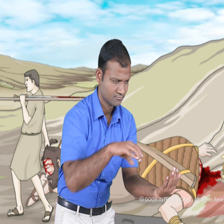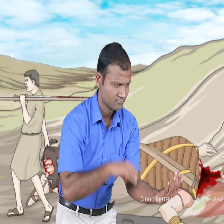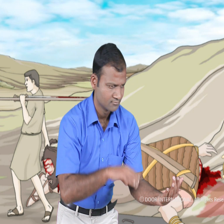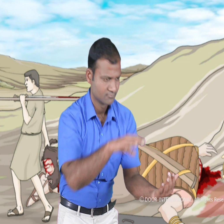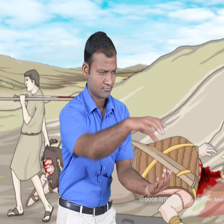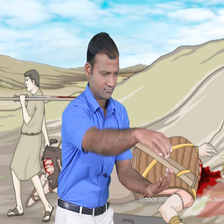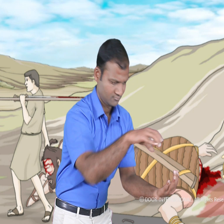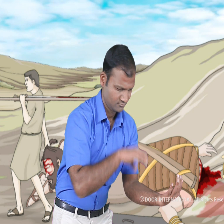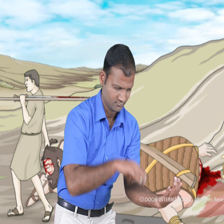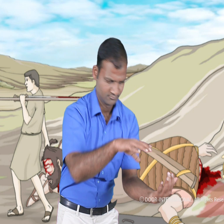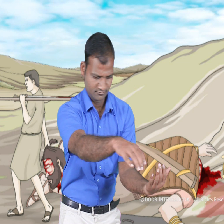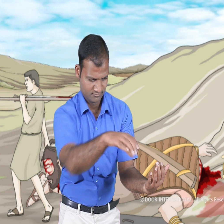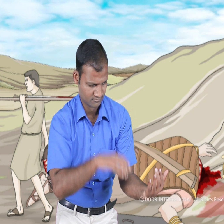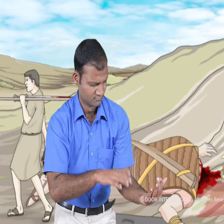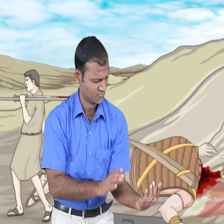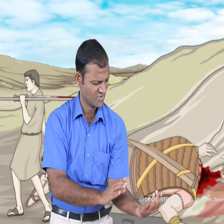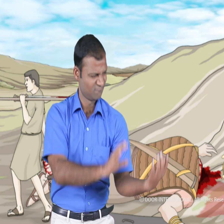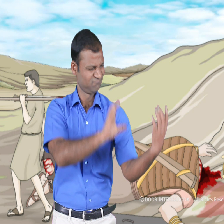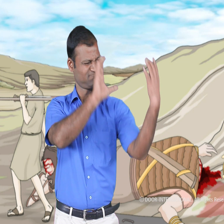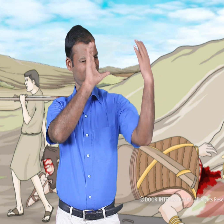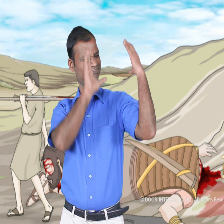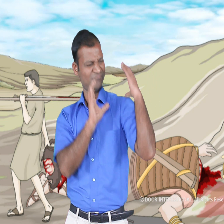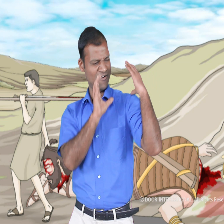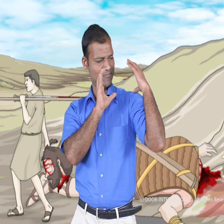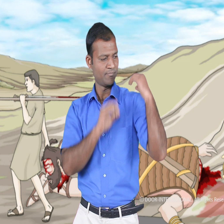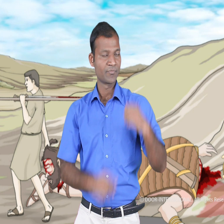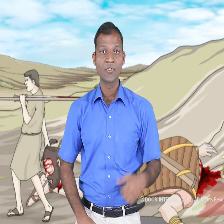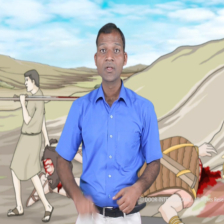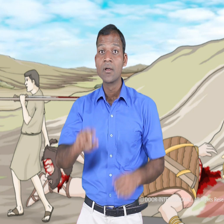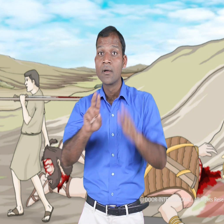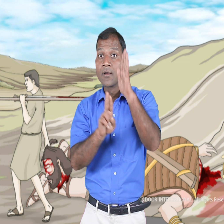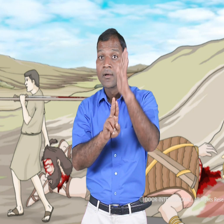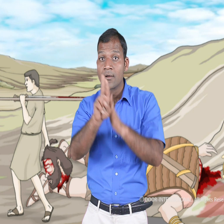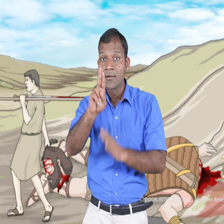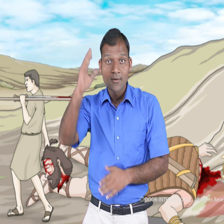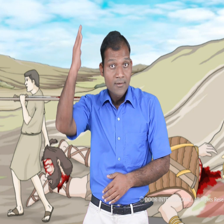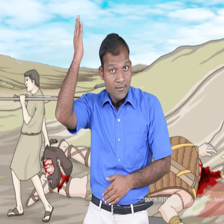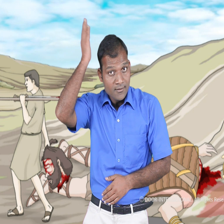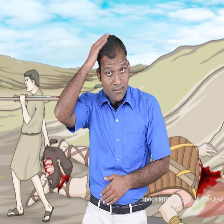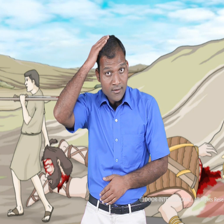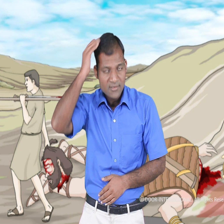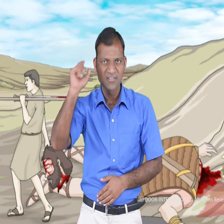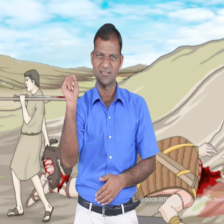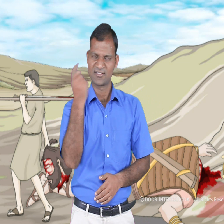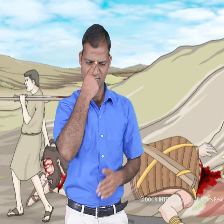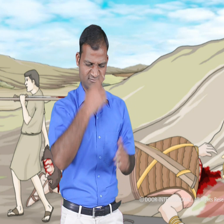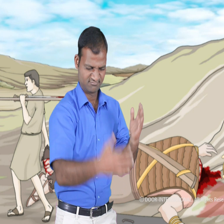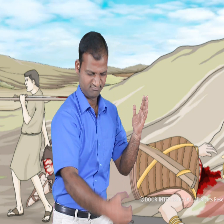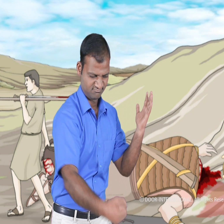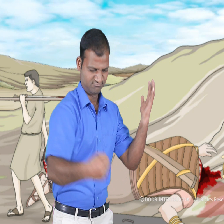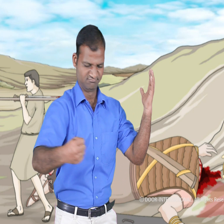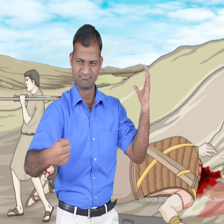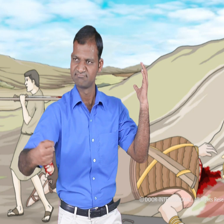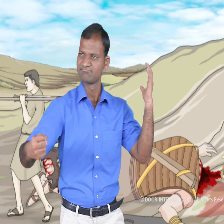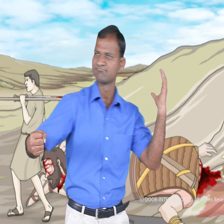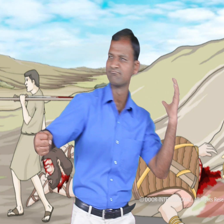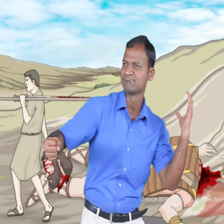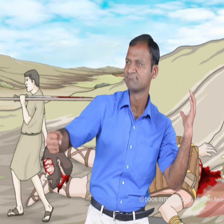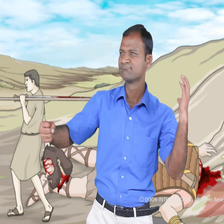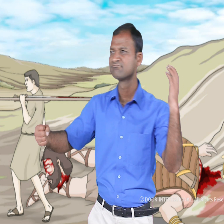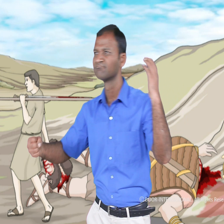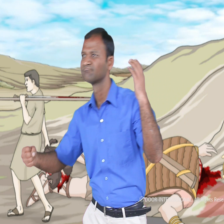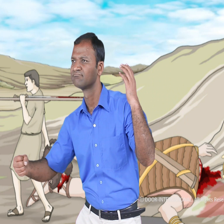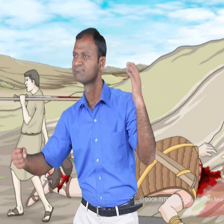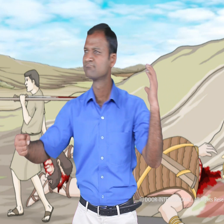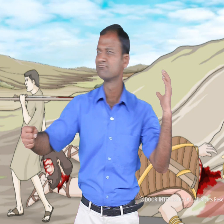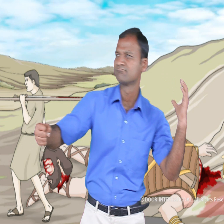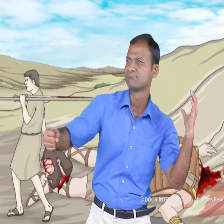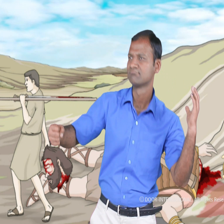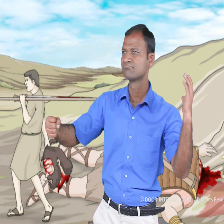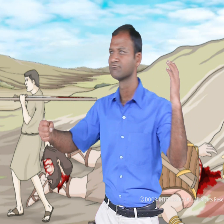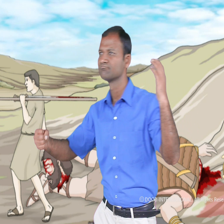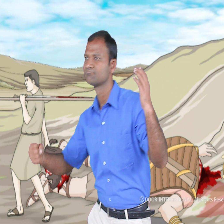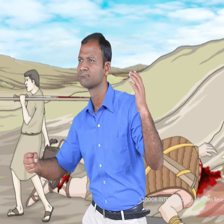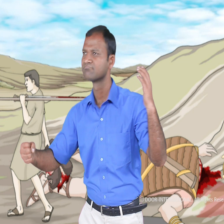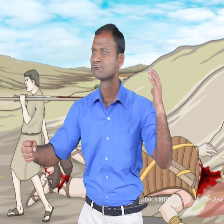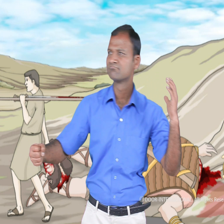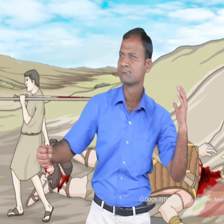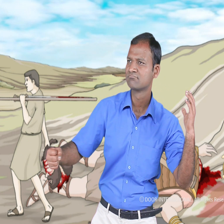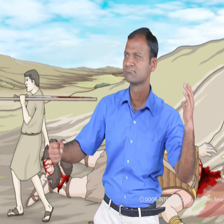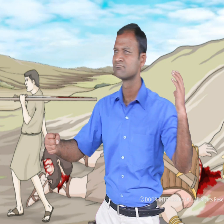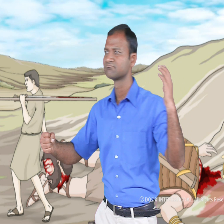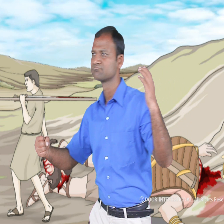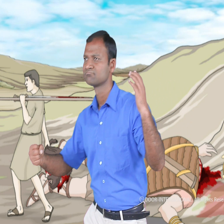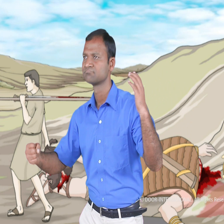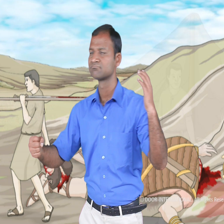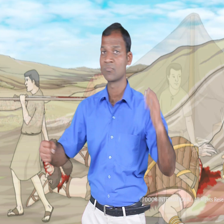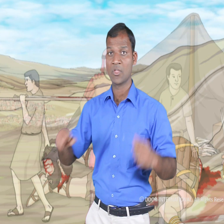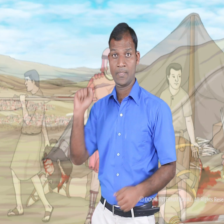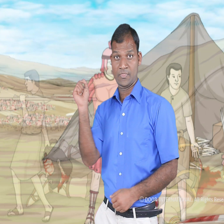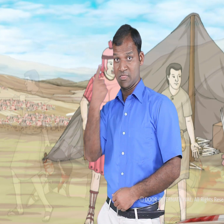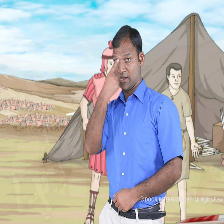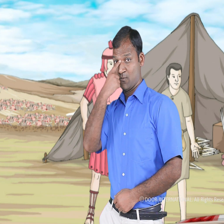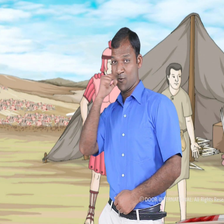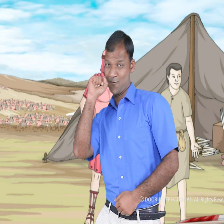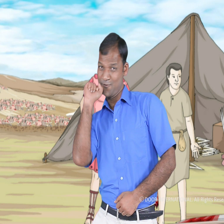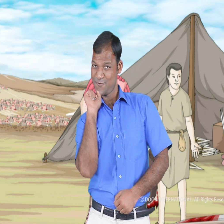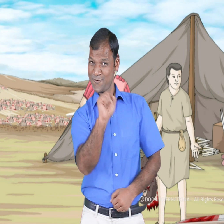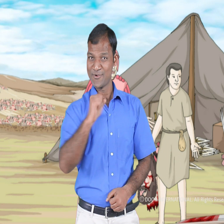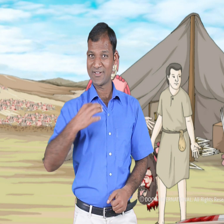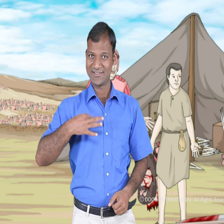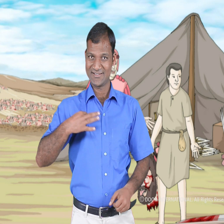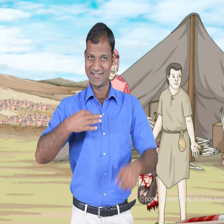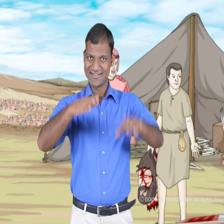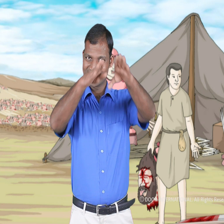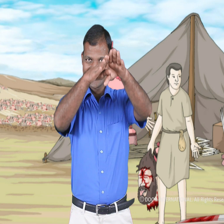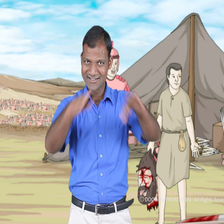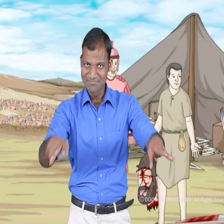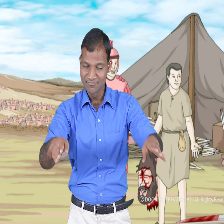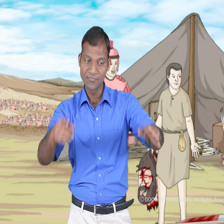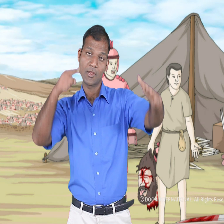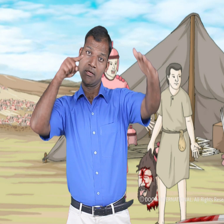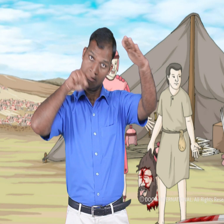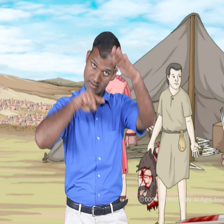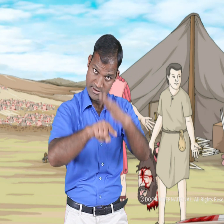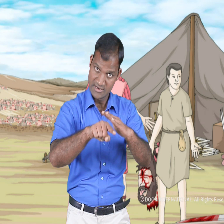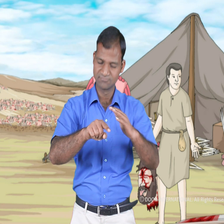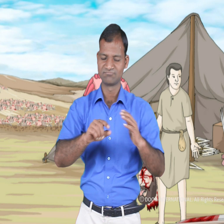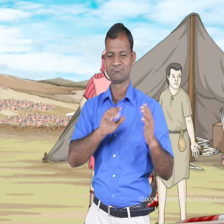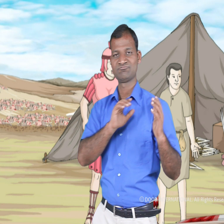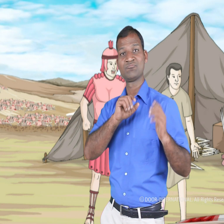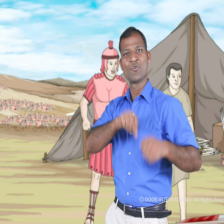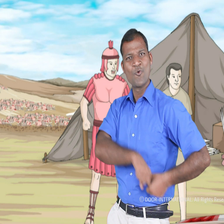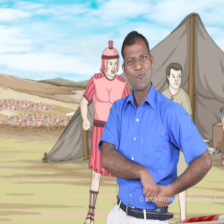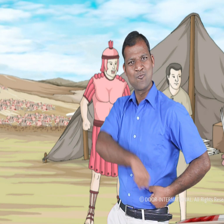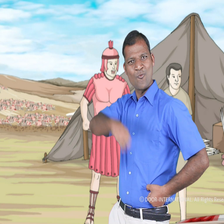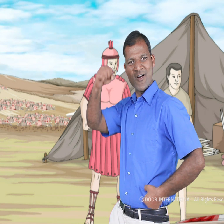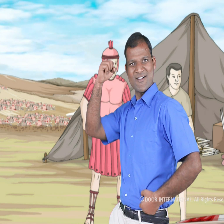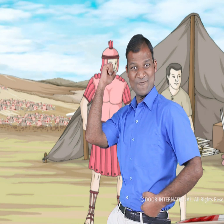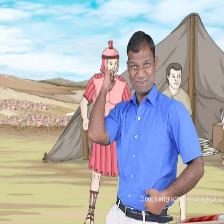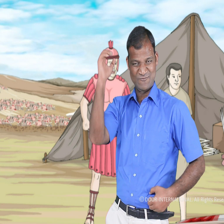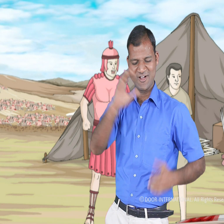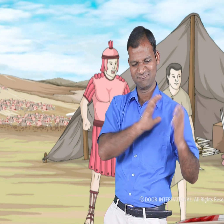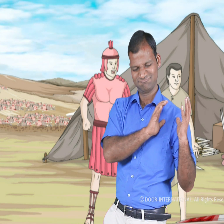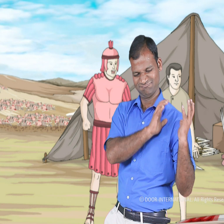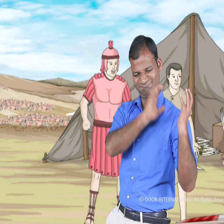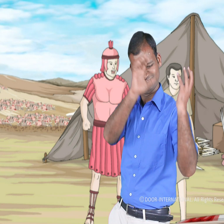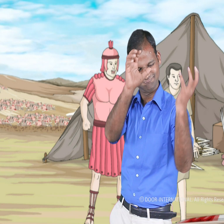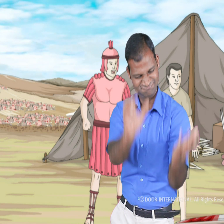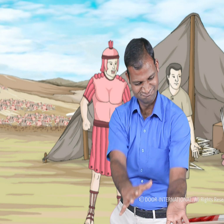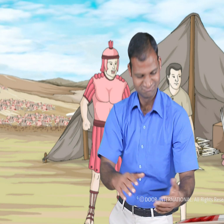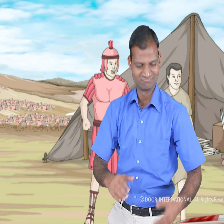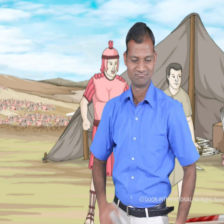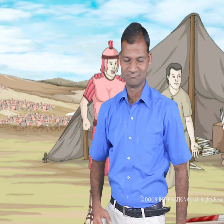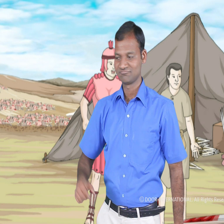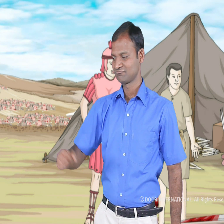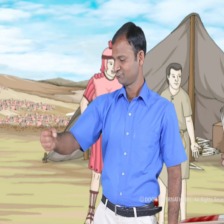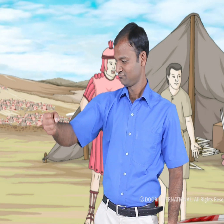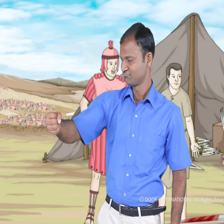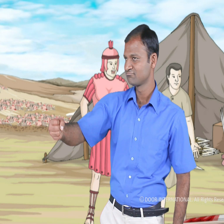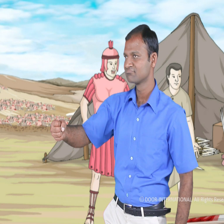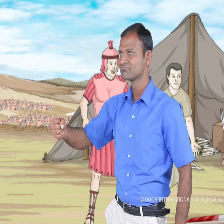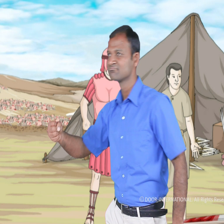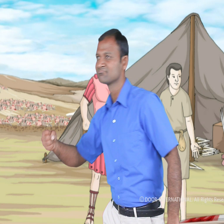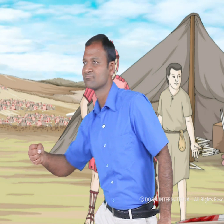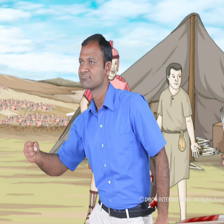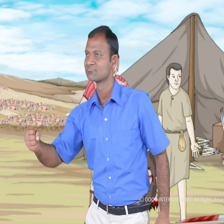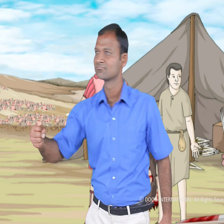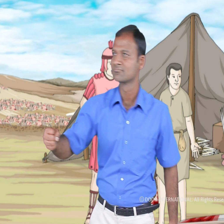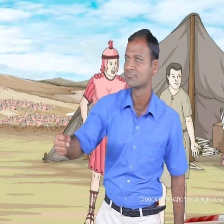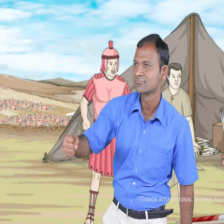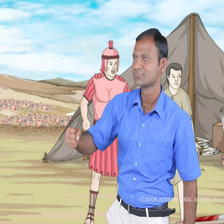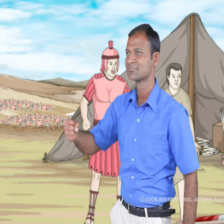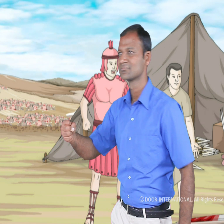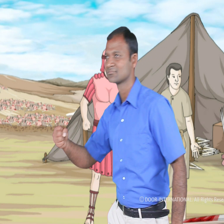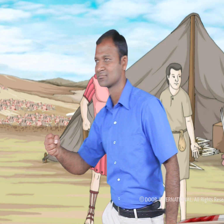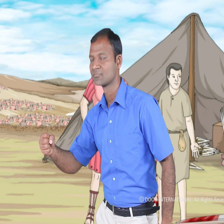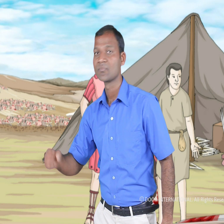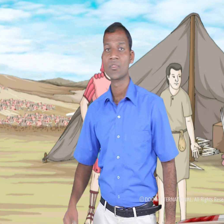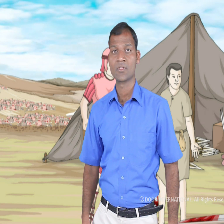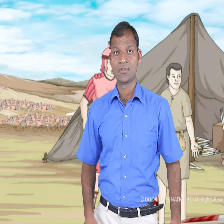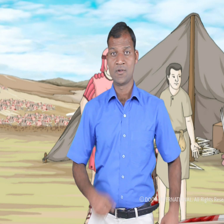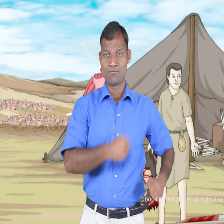As Saul had watched David going out to confront the Philistine, he said to Abner the commander of the army, “Abner, whose son is this young man?”